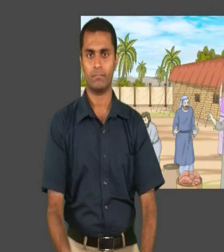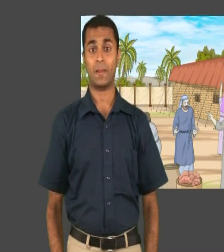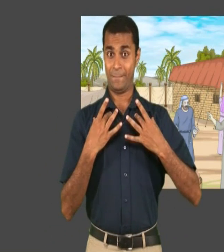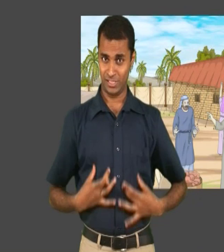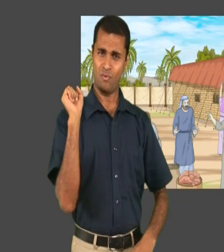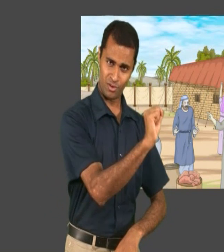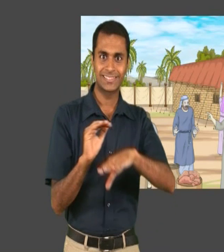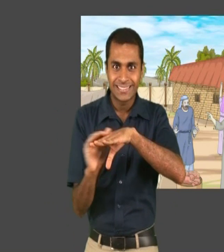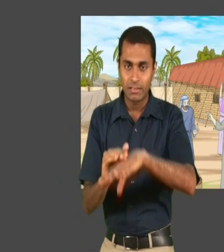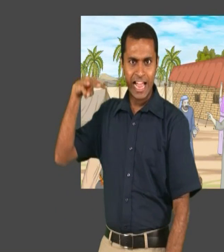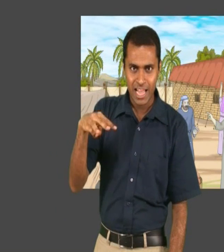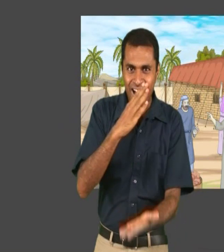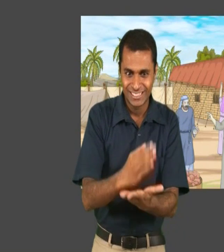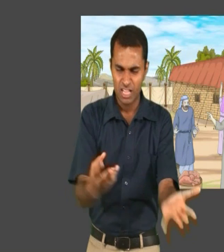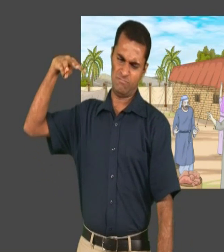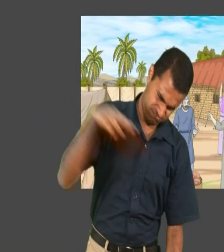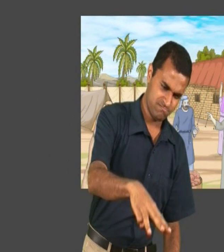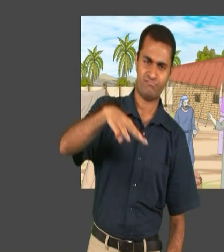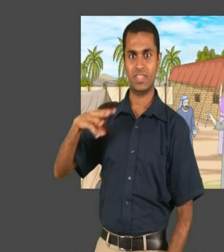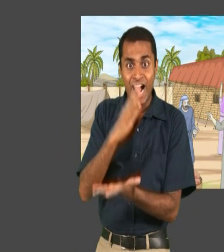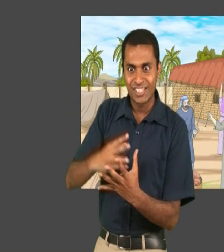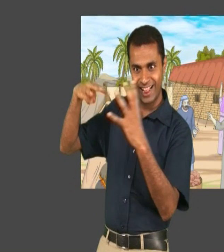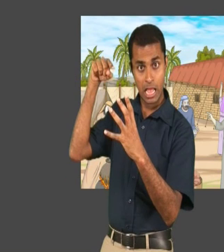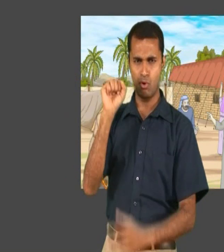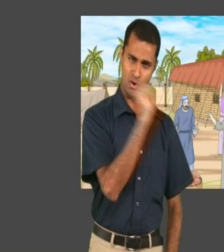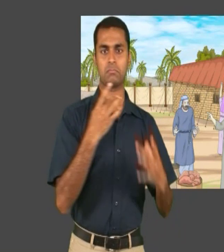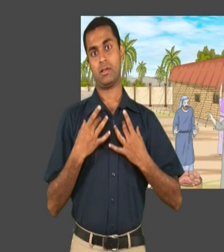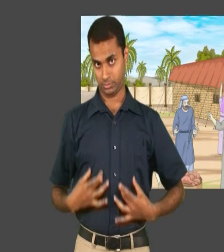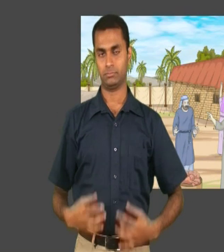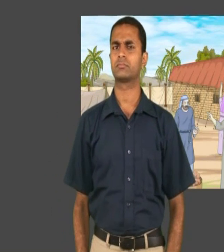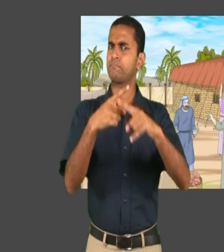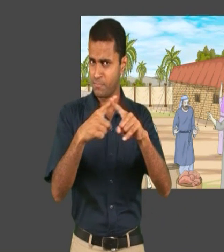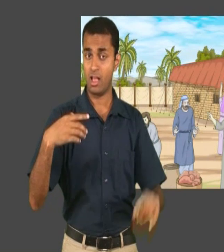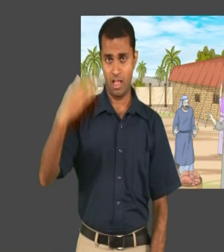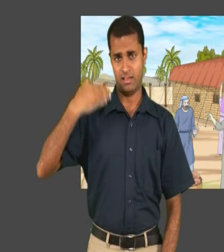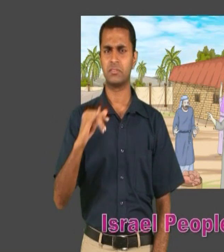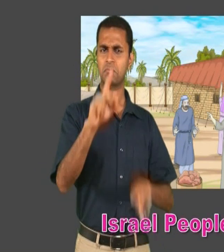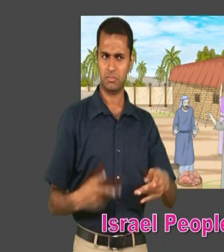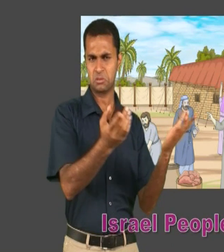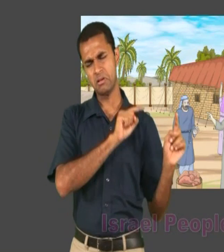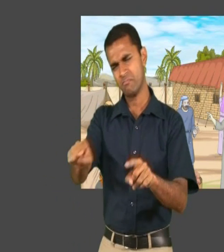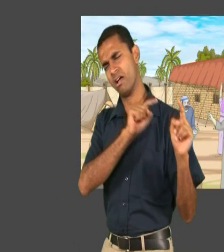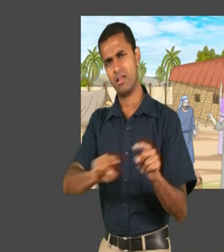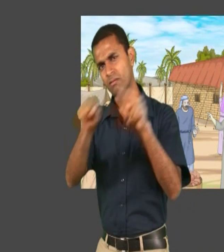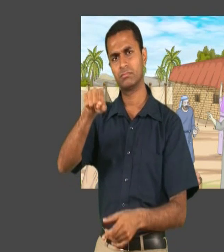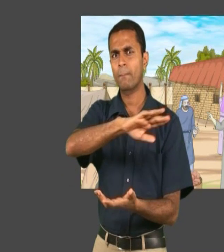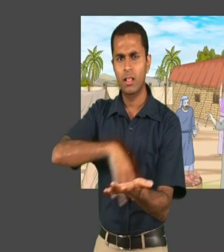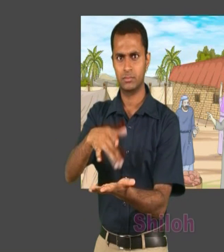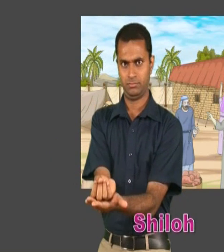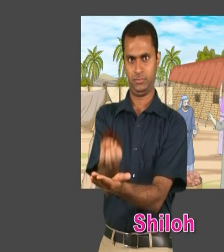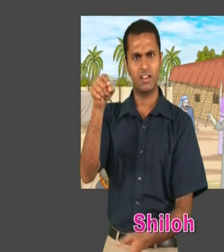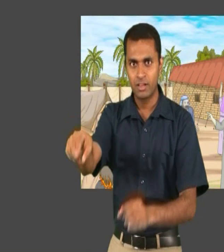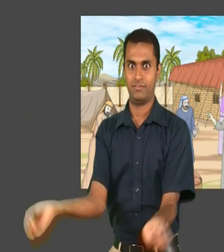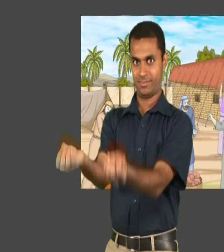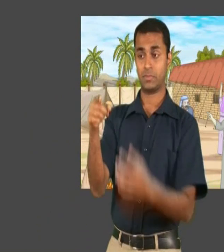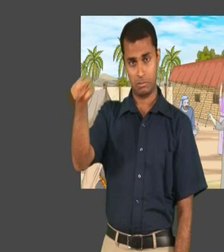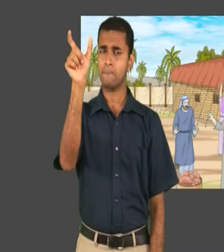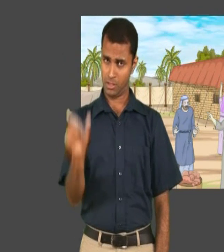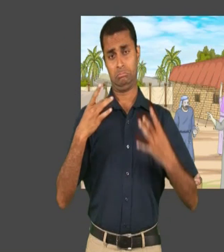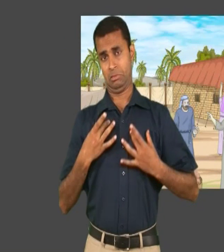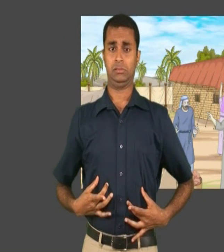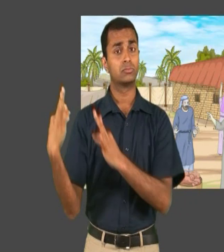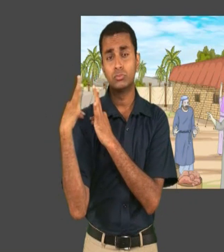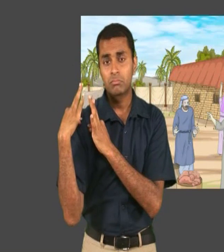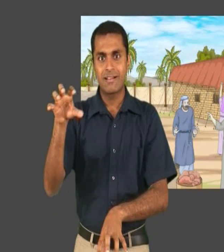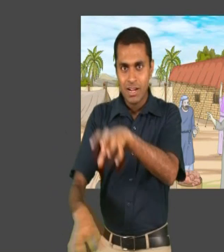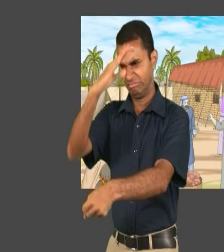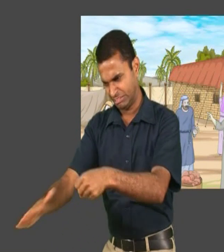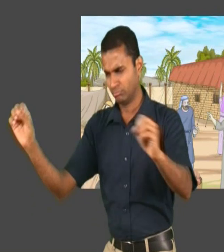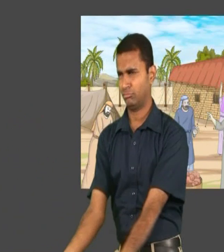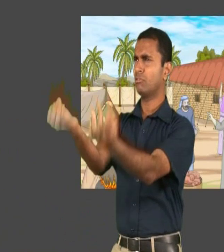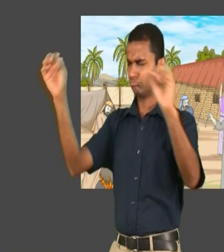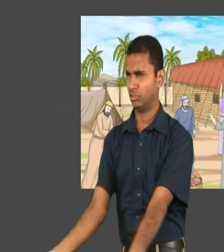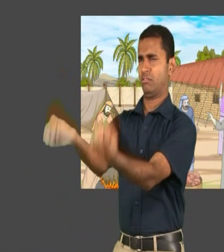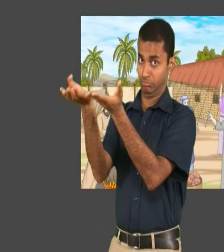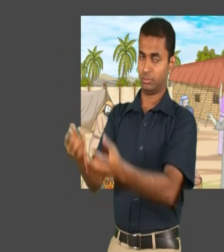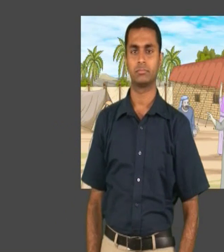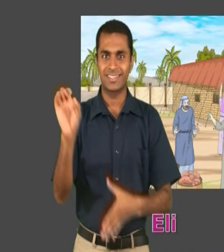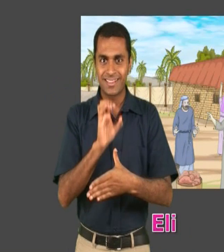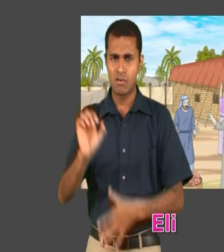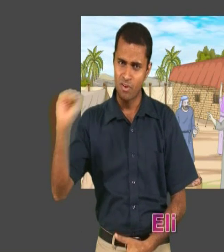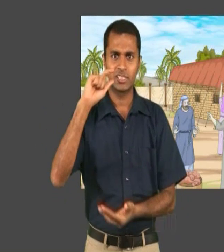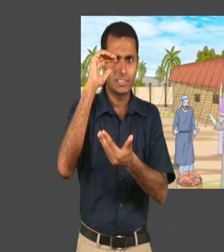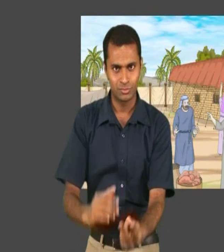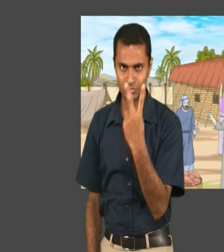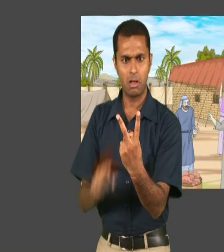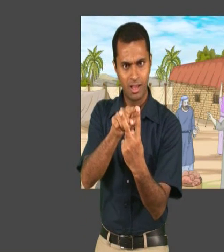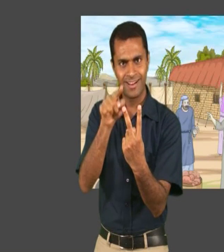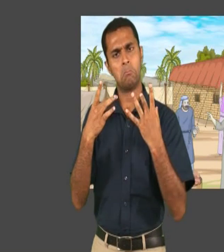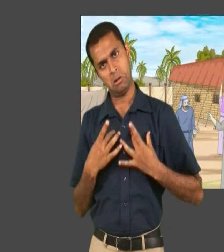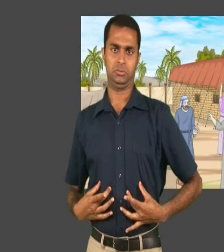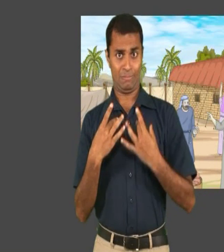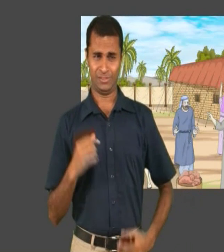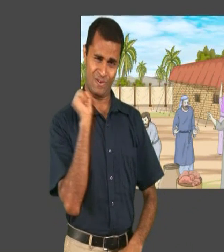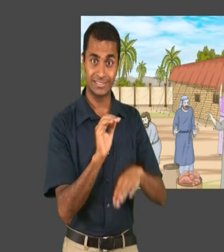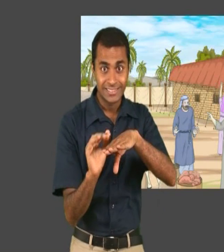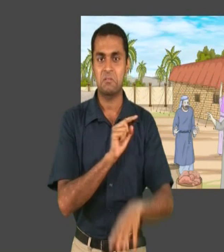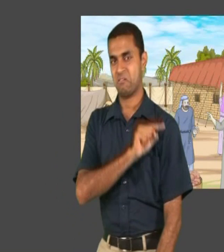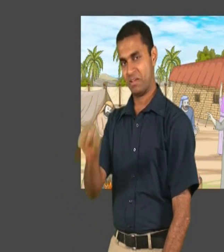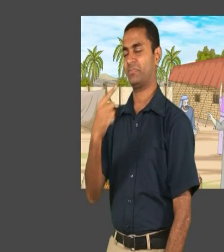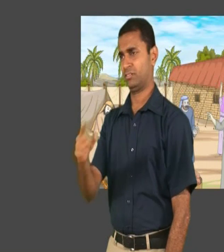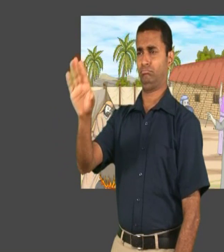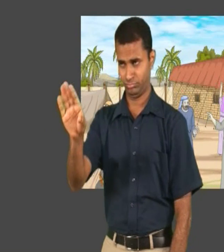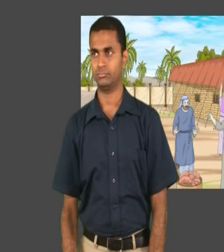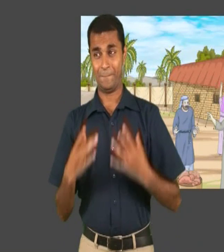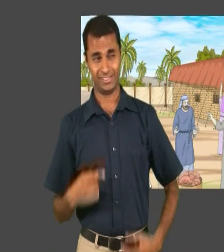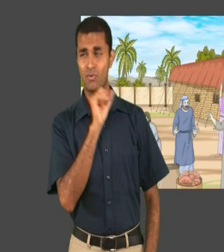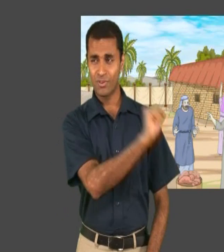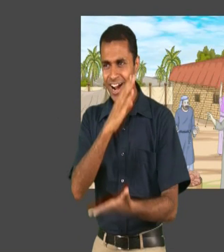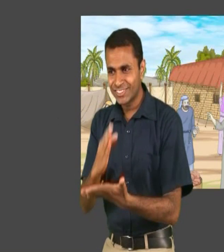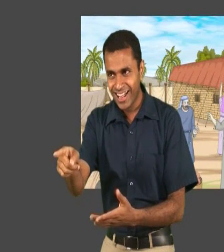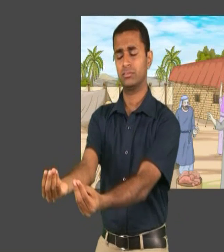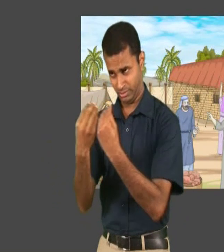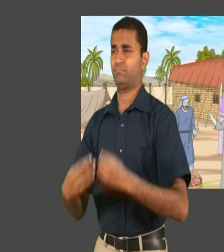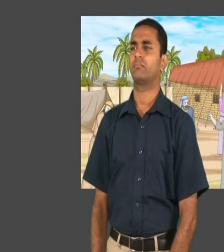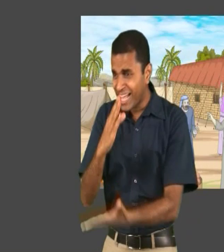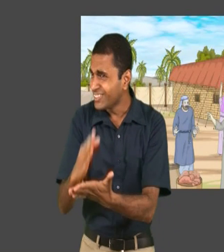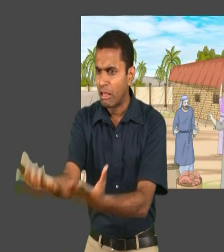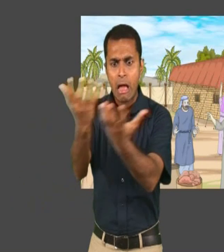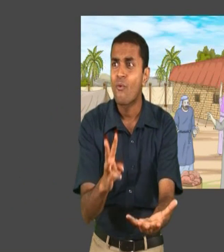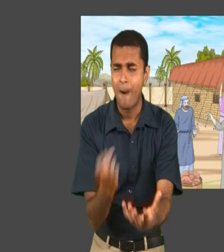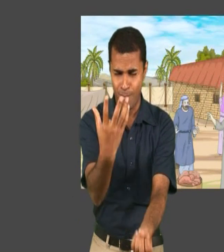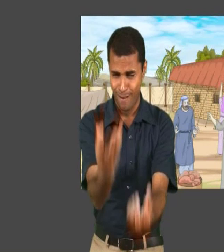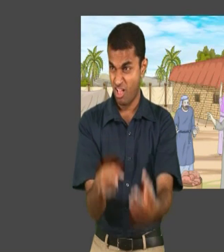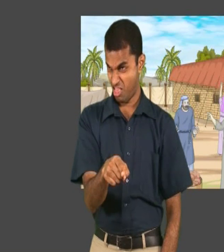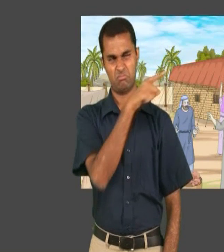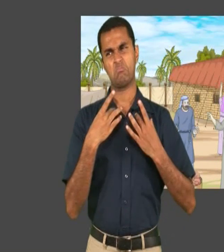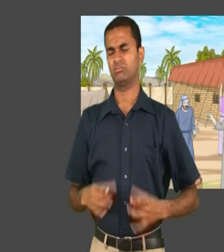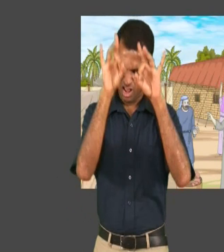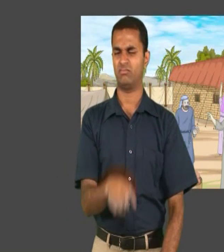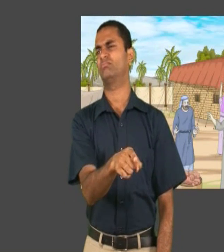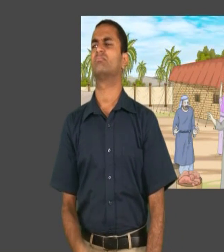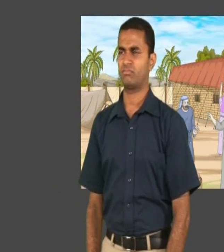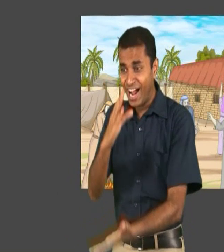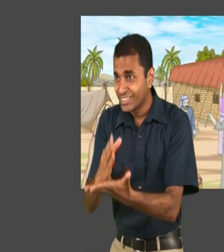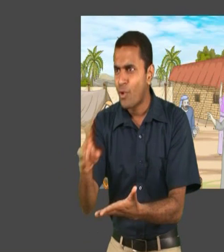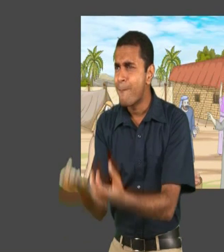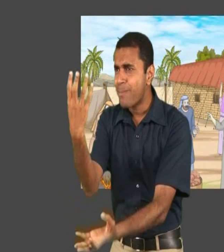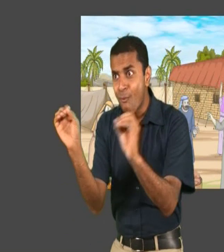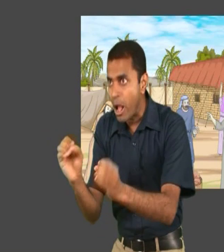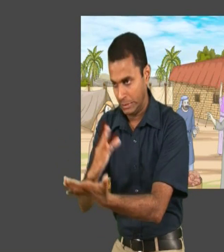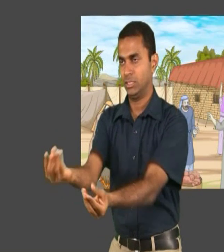And the priest would claim for himself whatever the meat fork brought up. This is how they treated all the Israelites who came to Shiloh. Even before the fat was burned, the servant of the priest would come and say to the man who was sacrificing, “Give the priest some meat to roast, because he will not accept boiled meat from you, but only raw.”